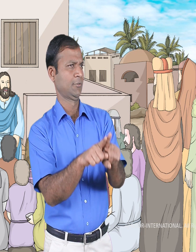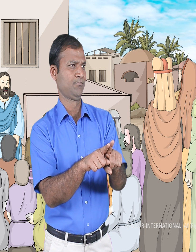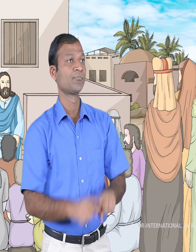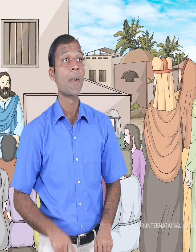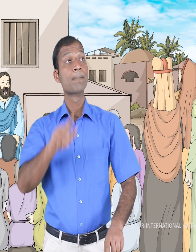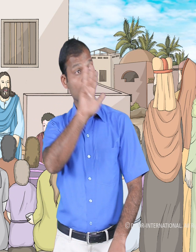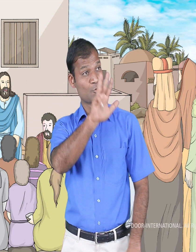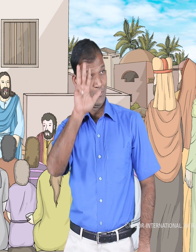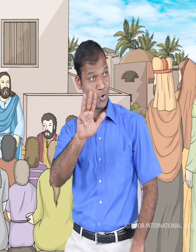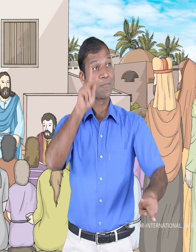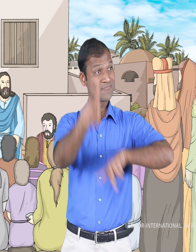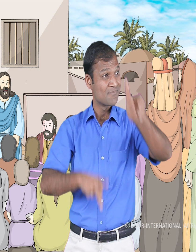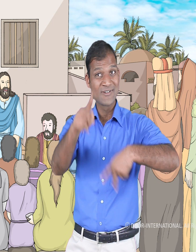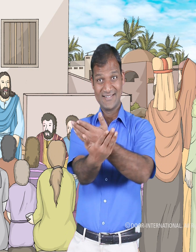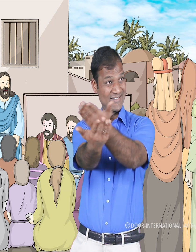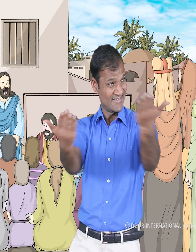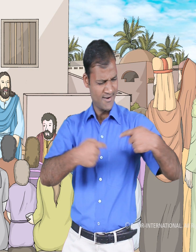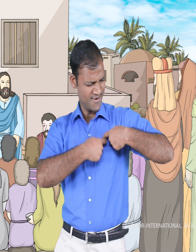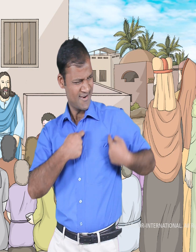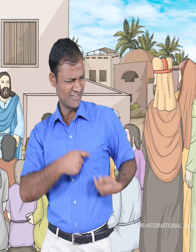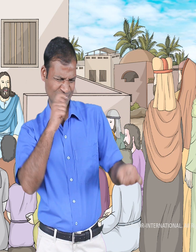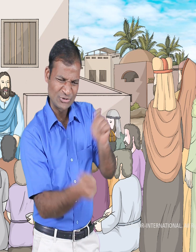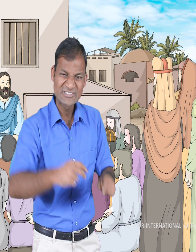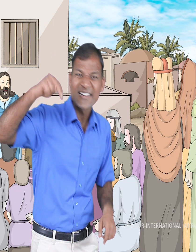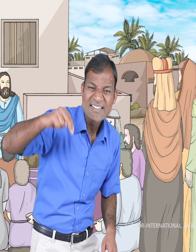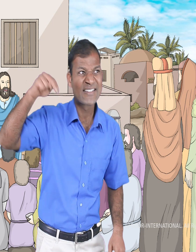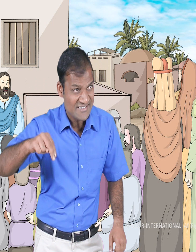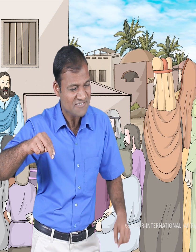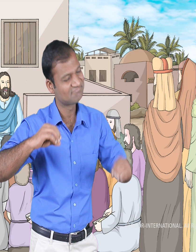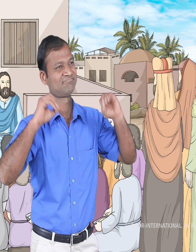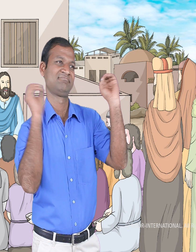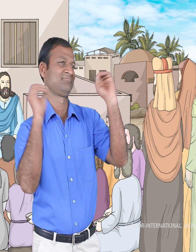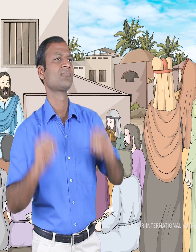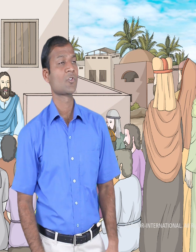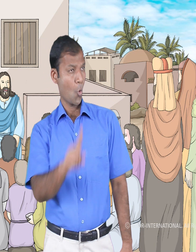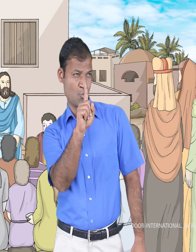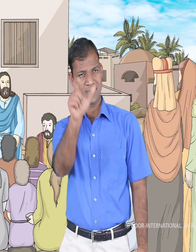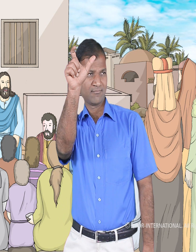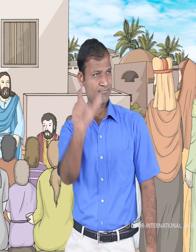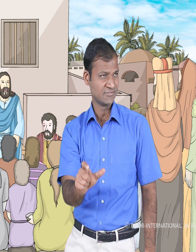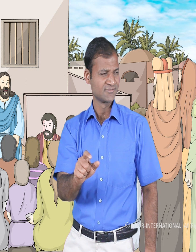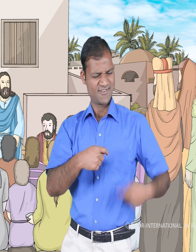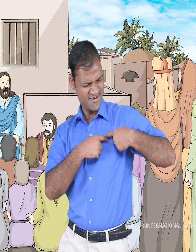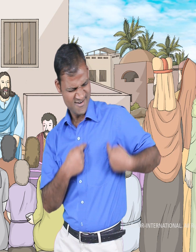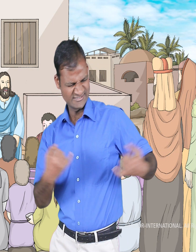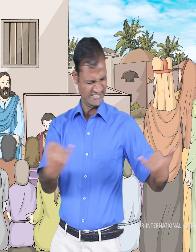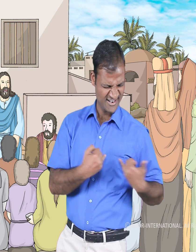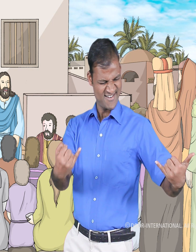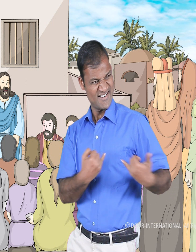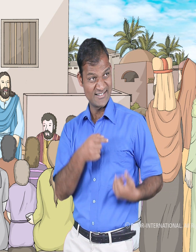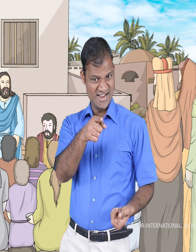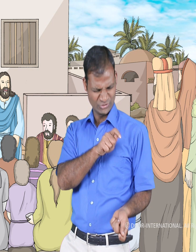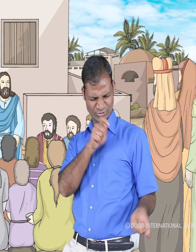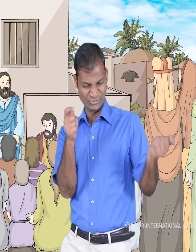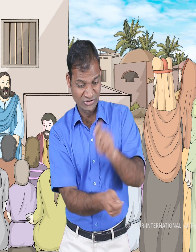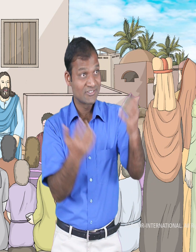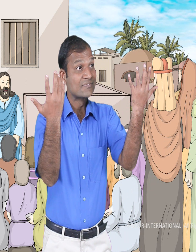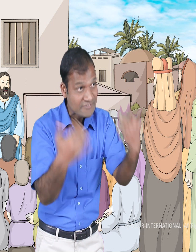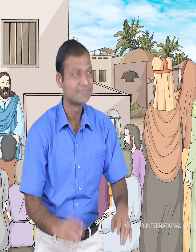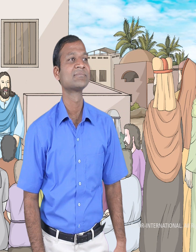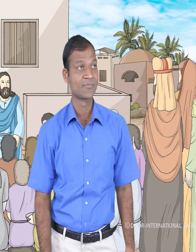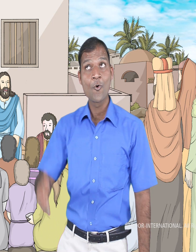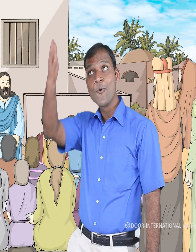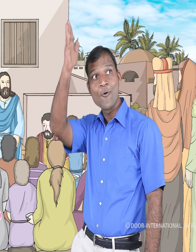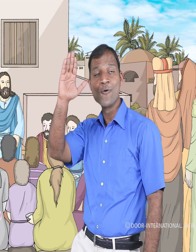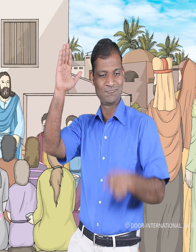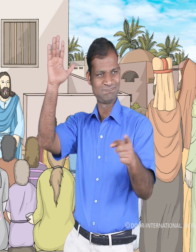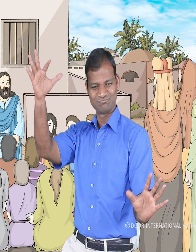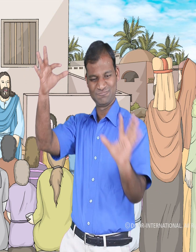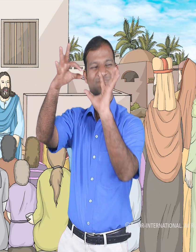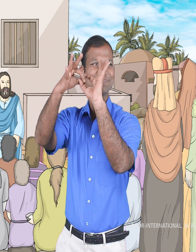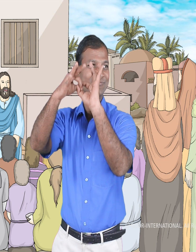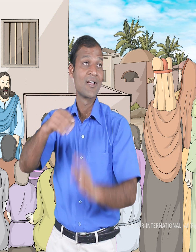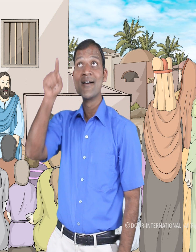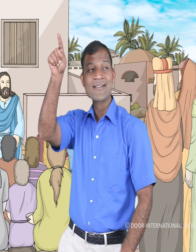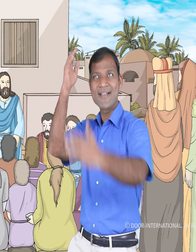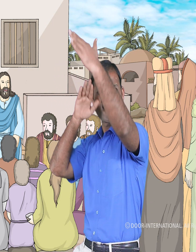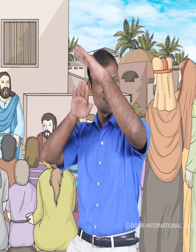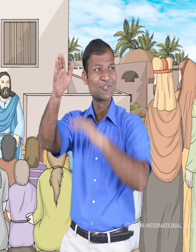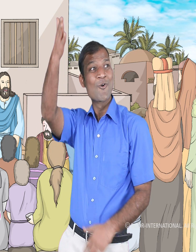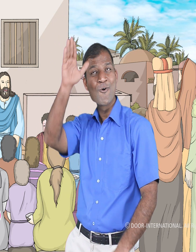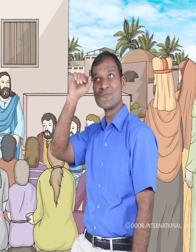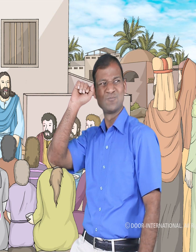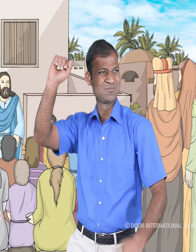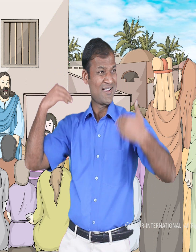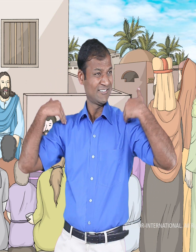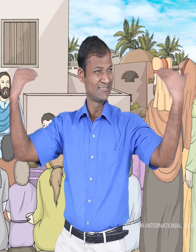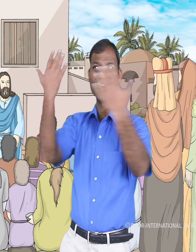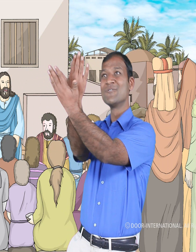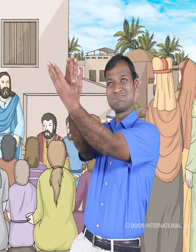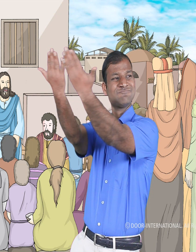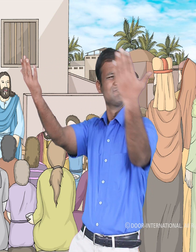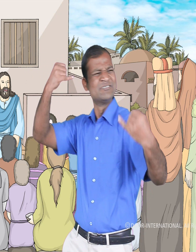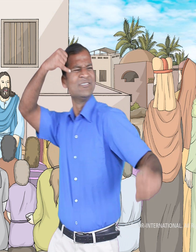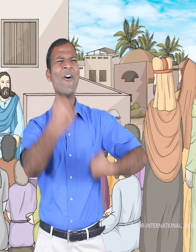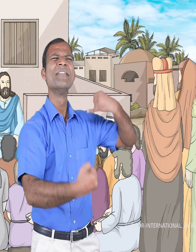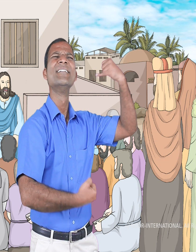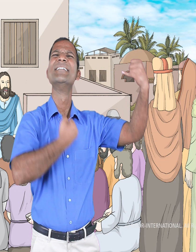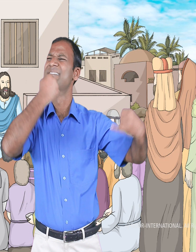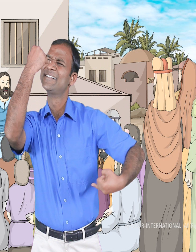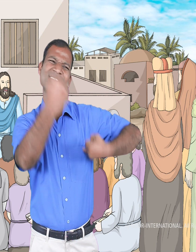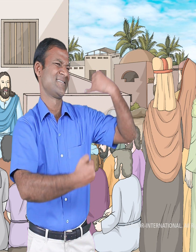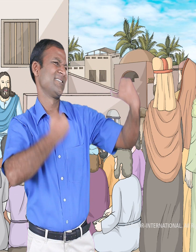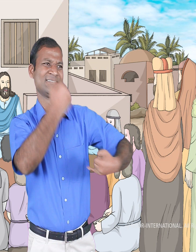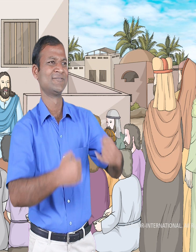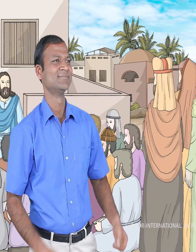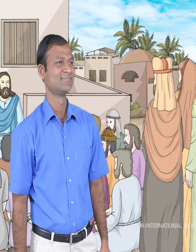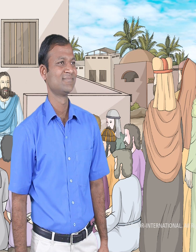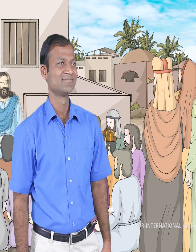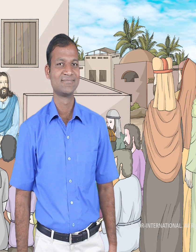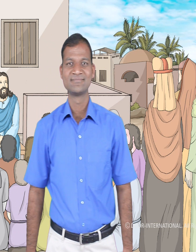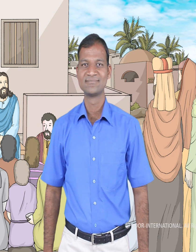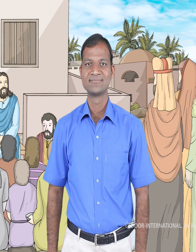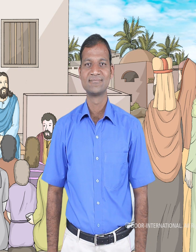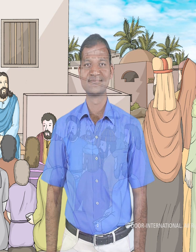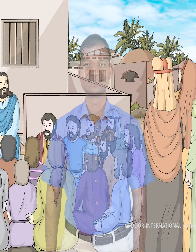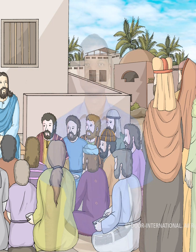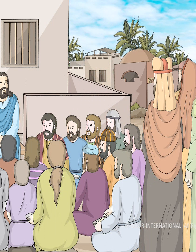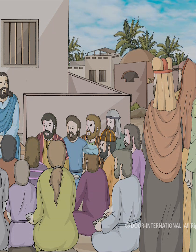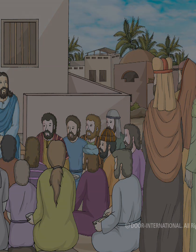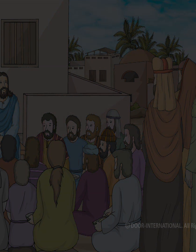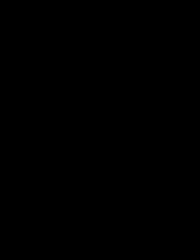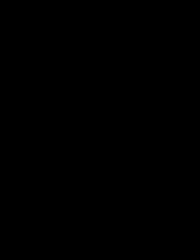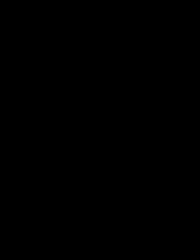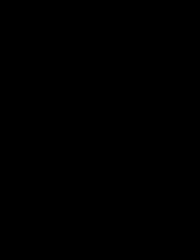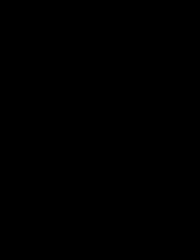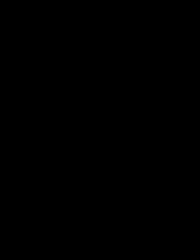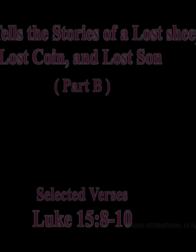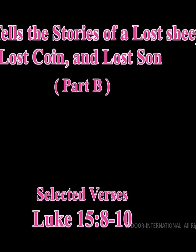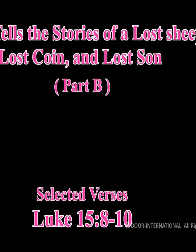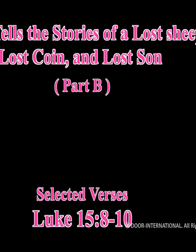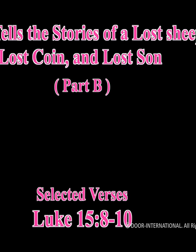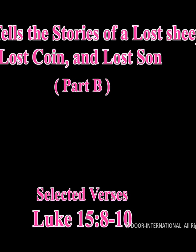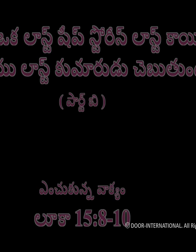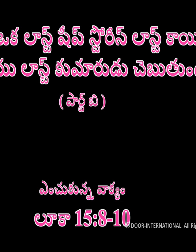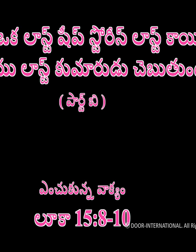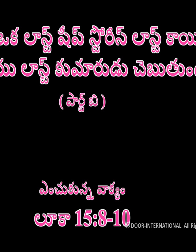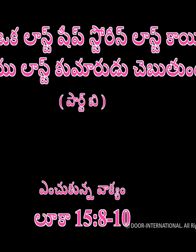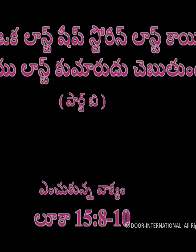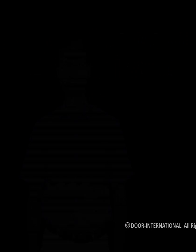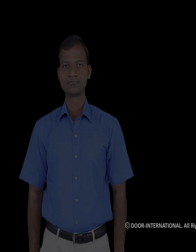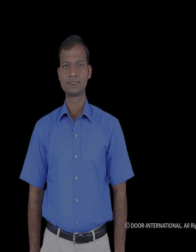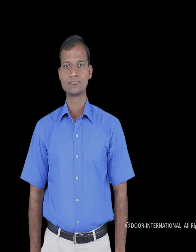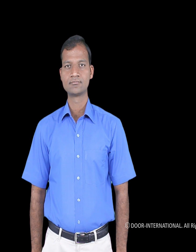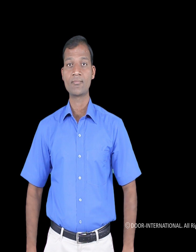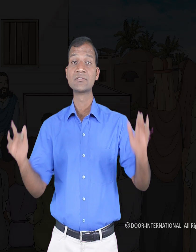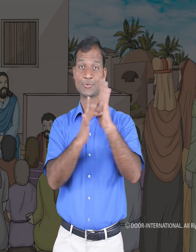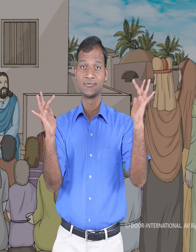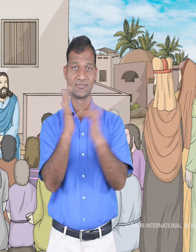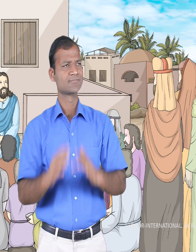In the same way, I tell you that there will be more joy in heaven over one sinner who repents than over ninety-nine righteous ones who do not need to repent.